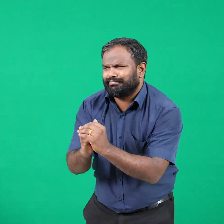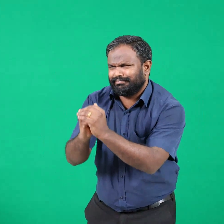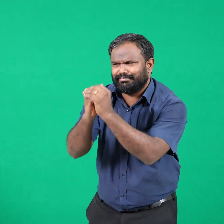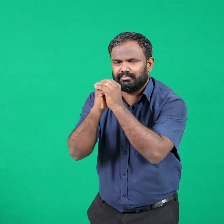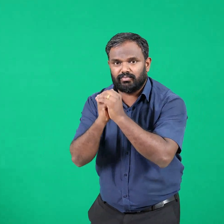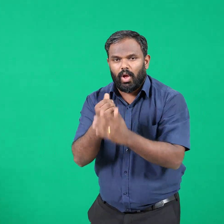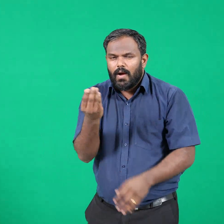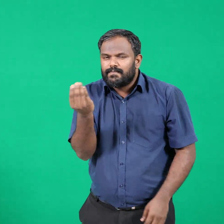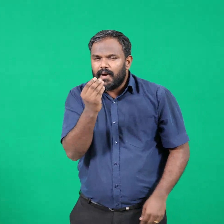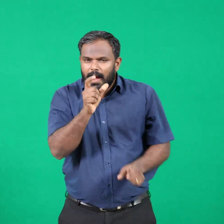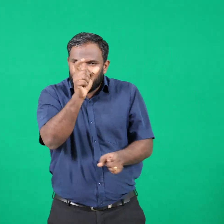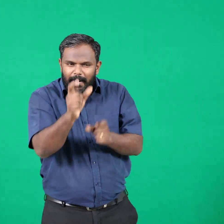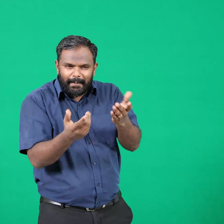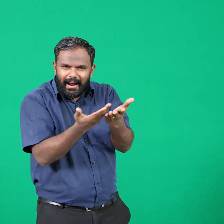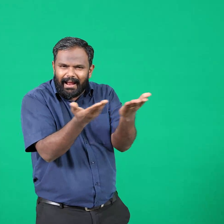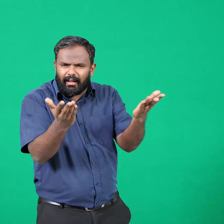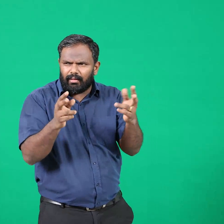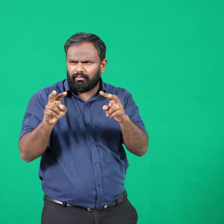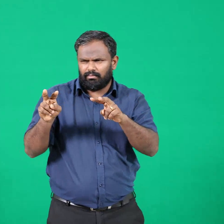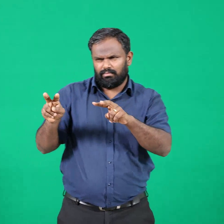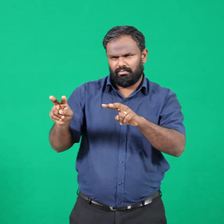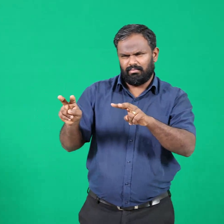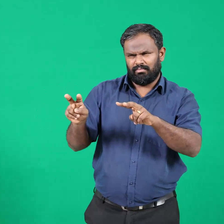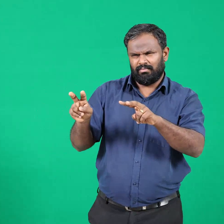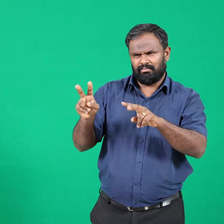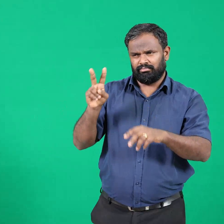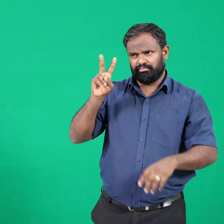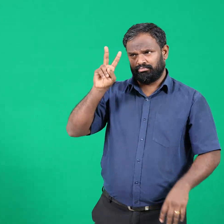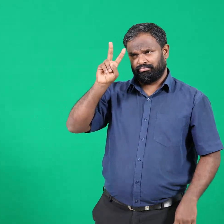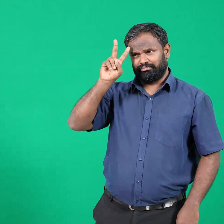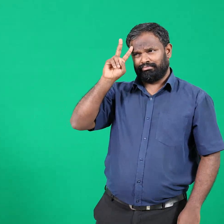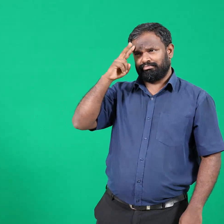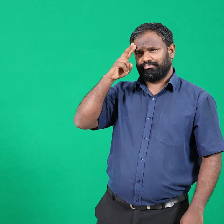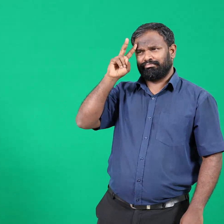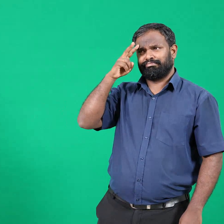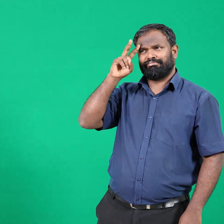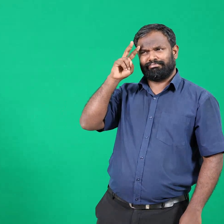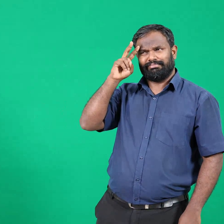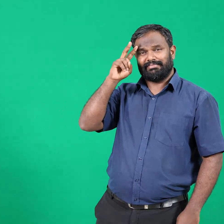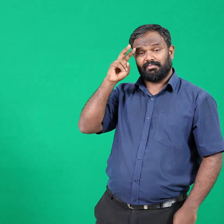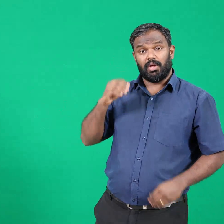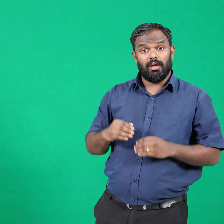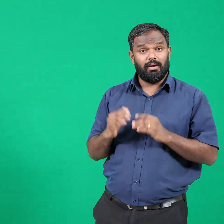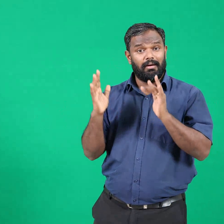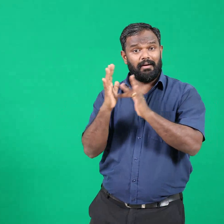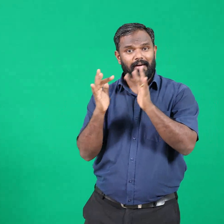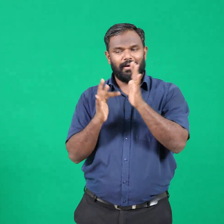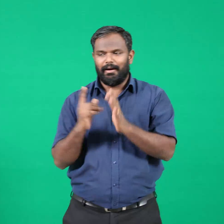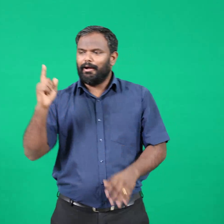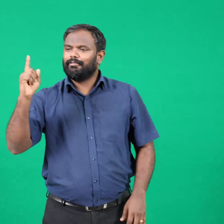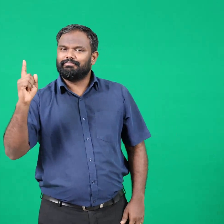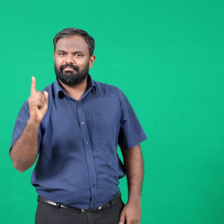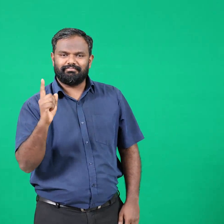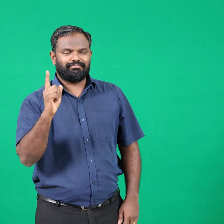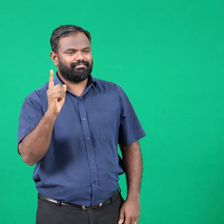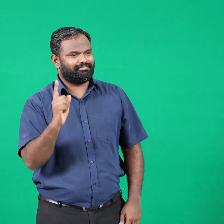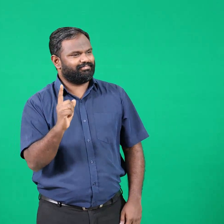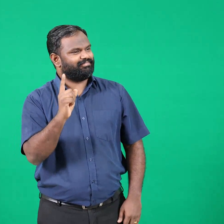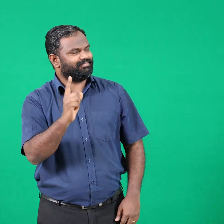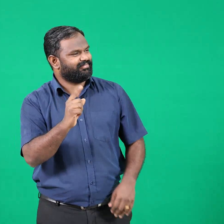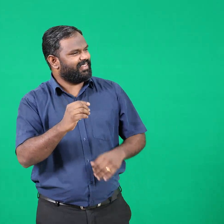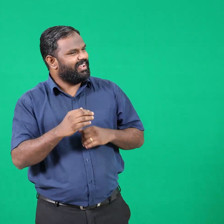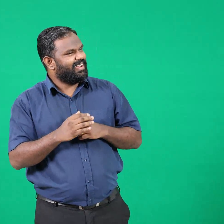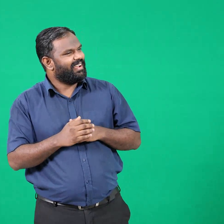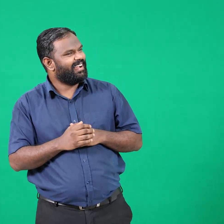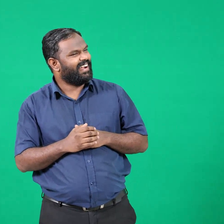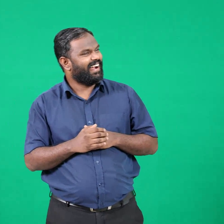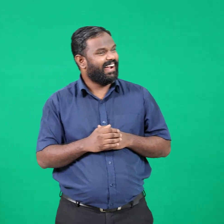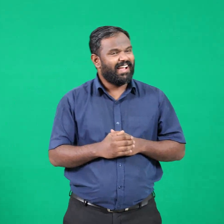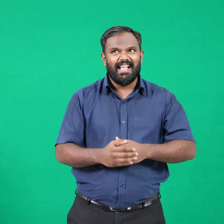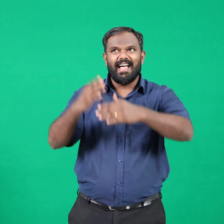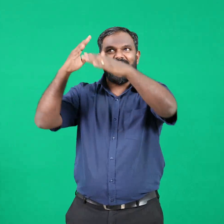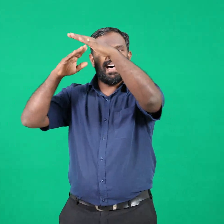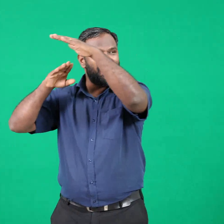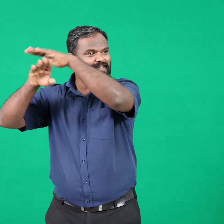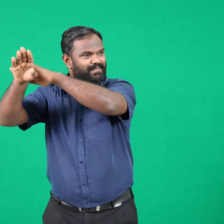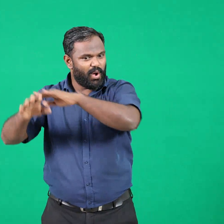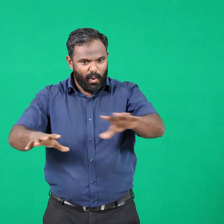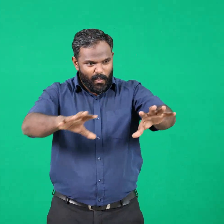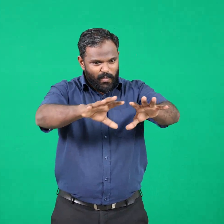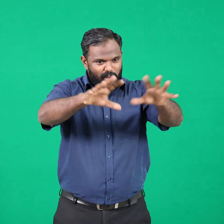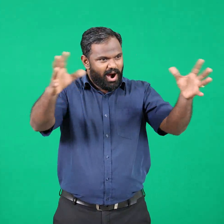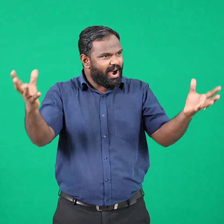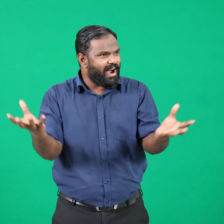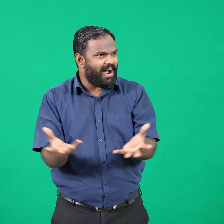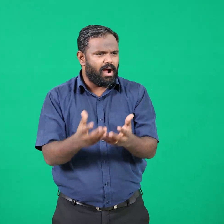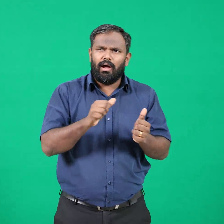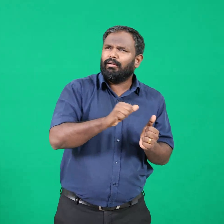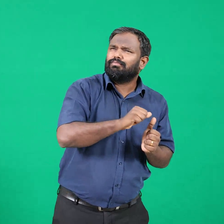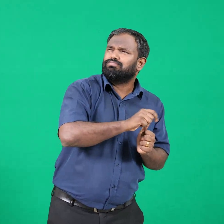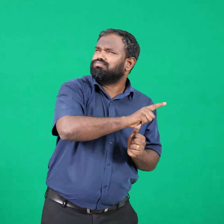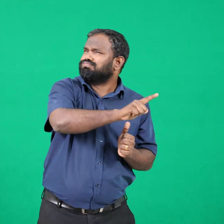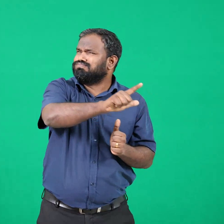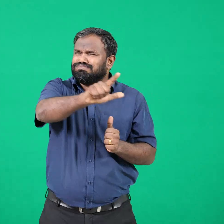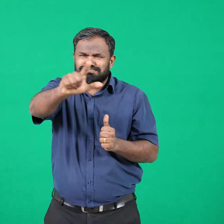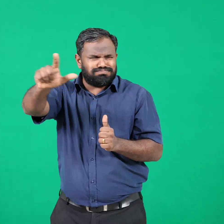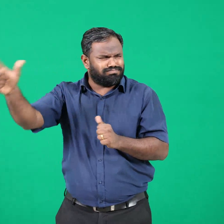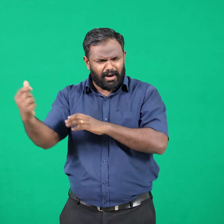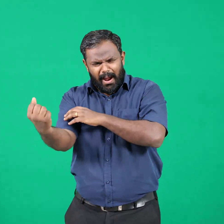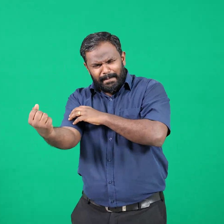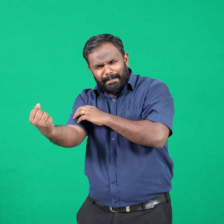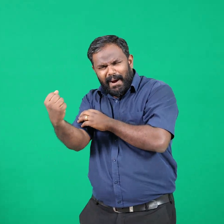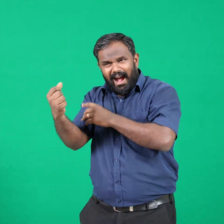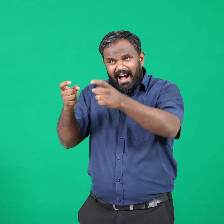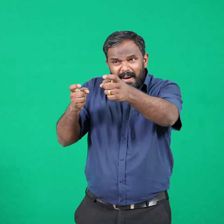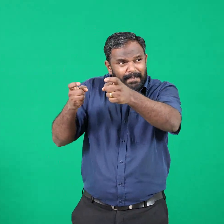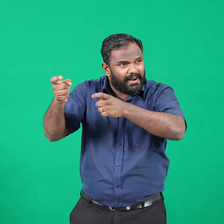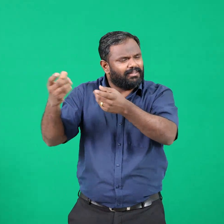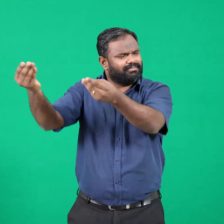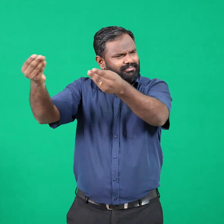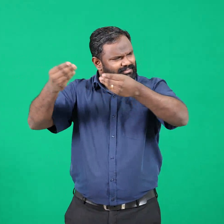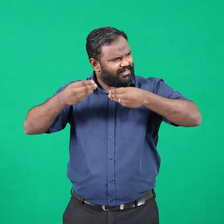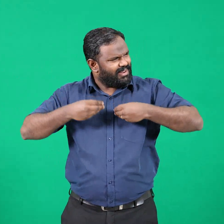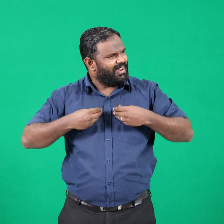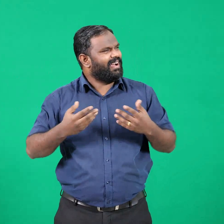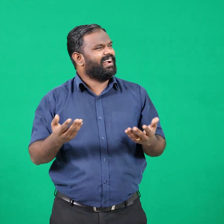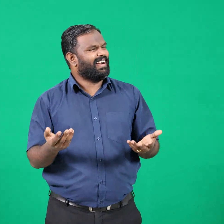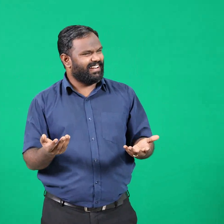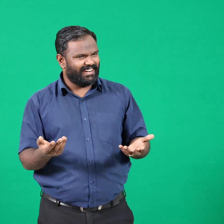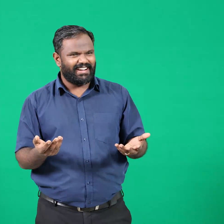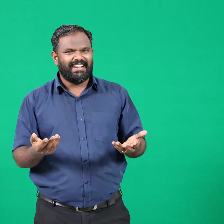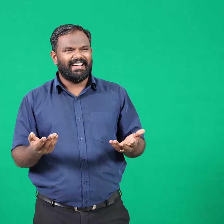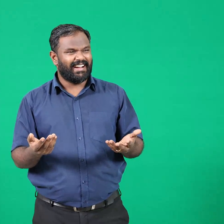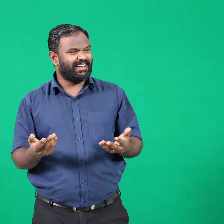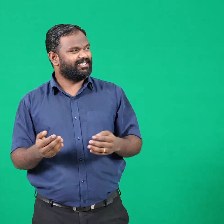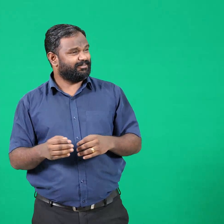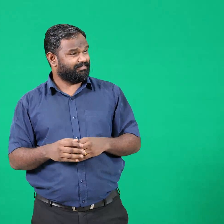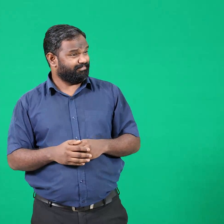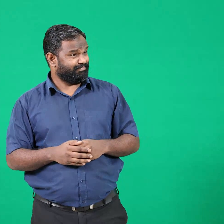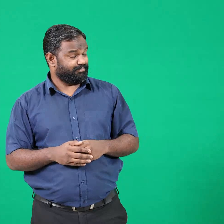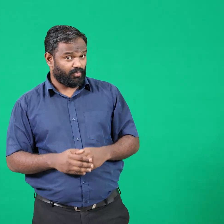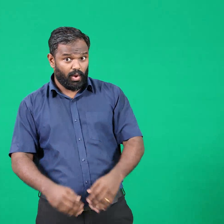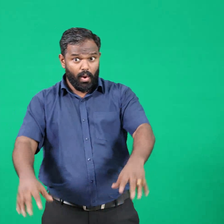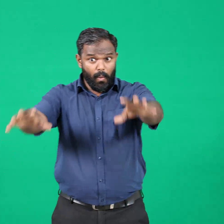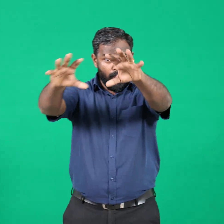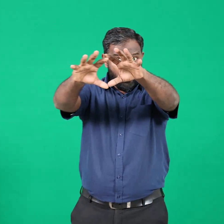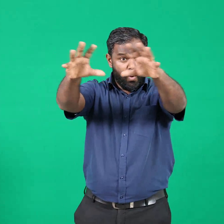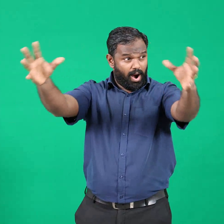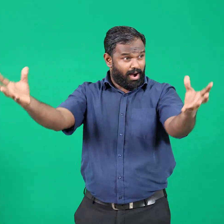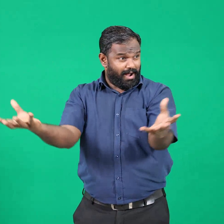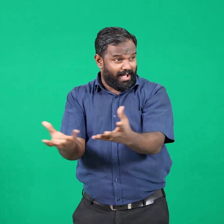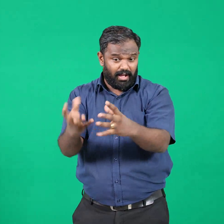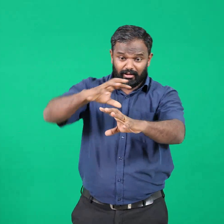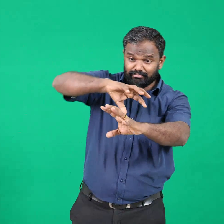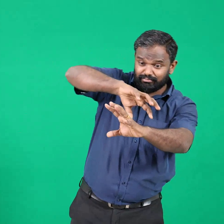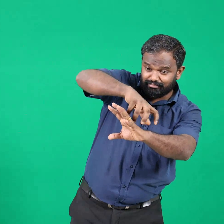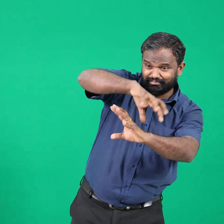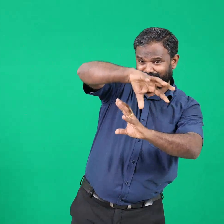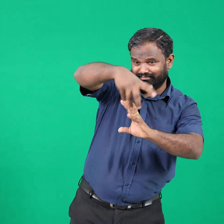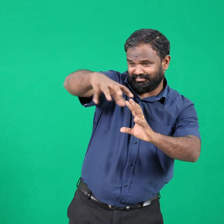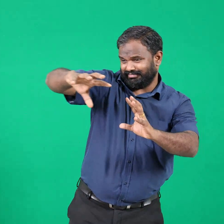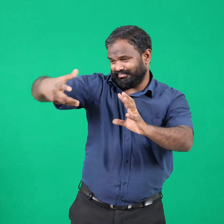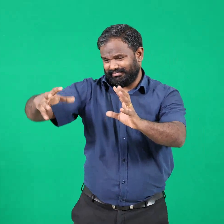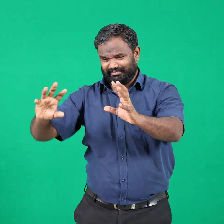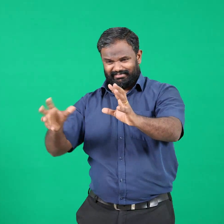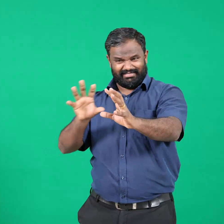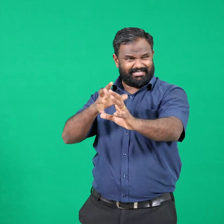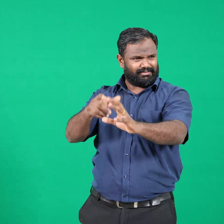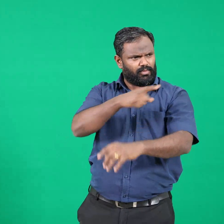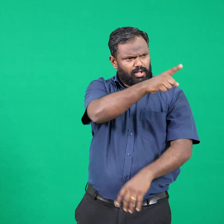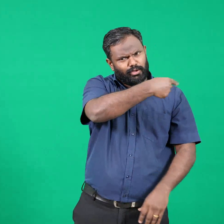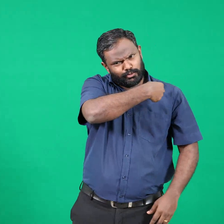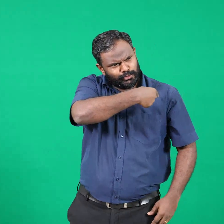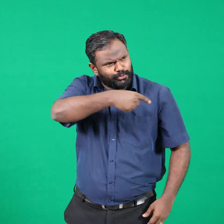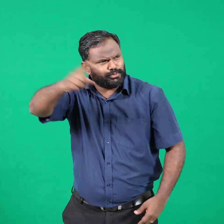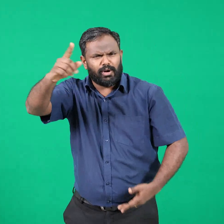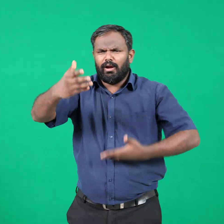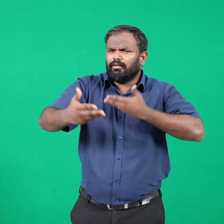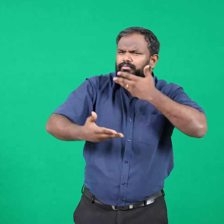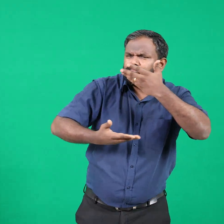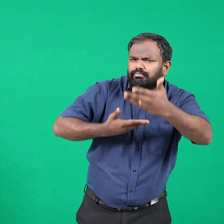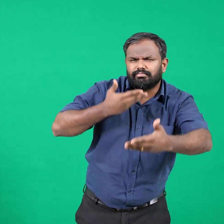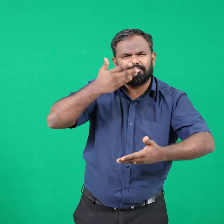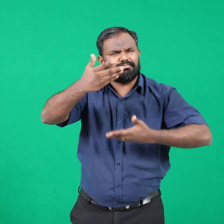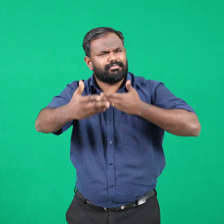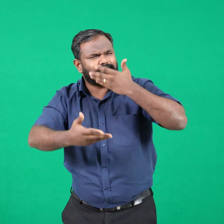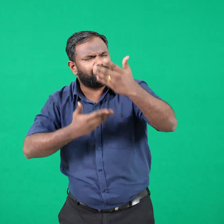Then Jesus came to them and said, "All authority in heaven and on earth has been given to Me.